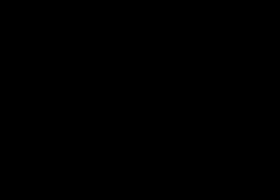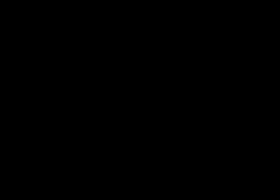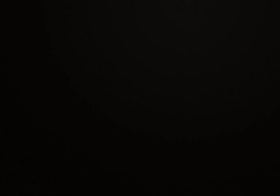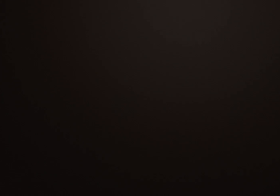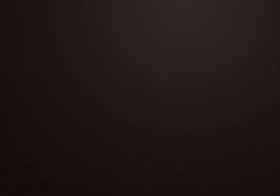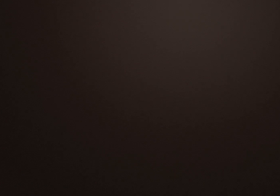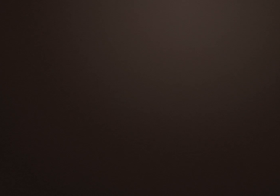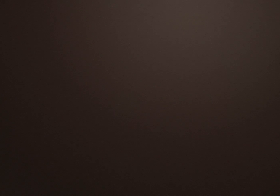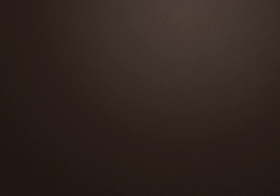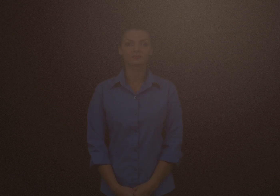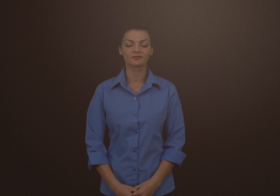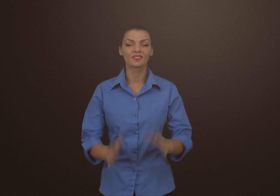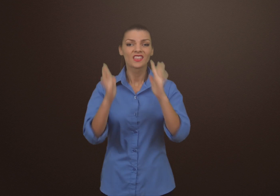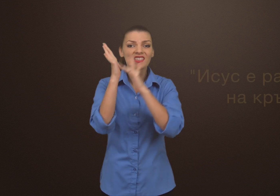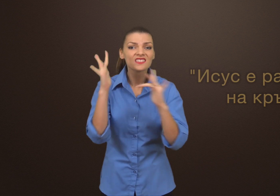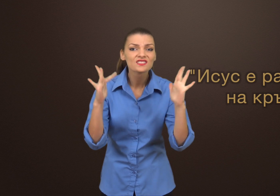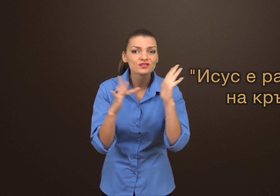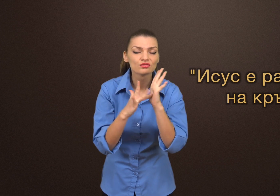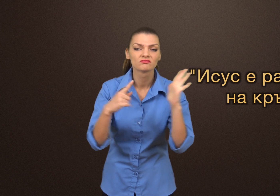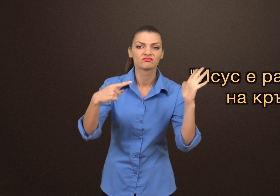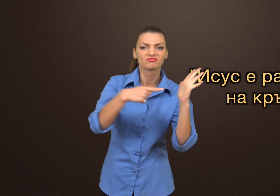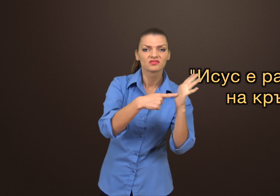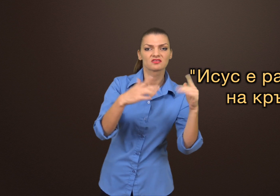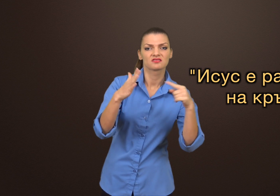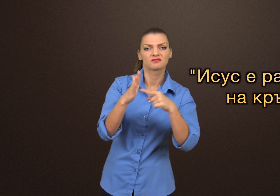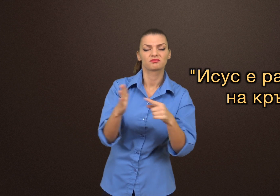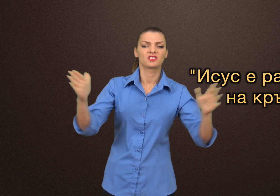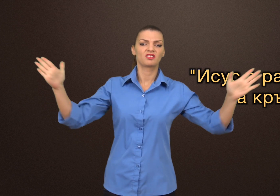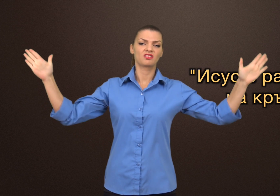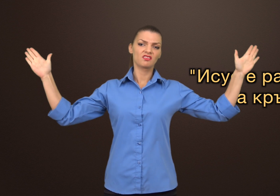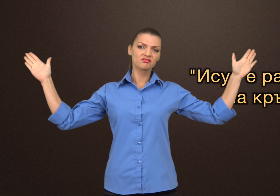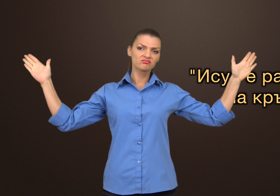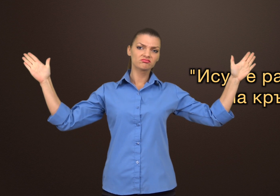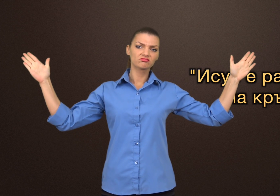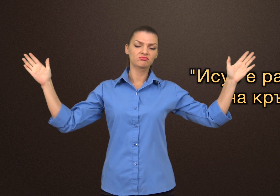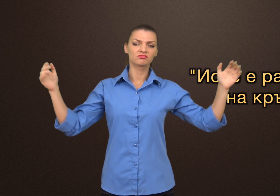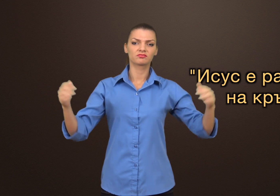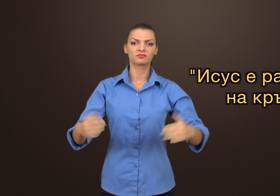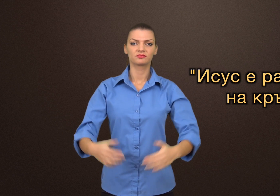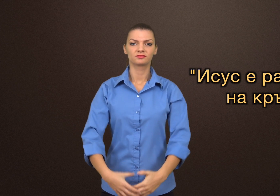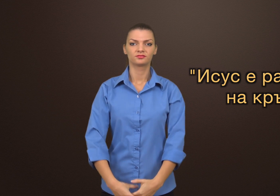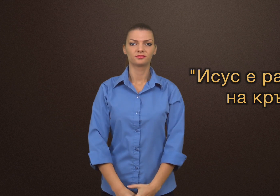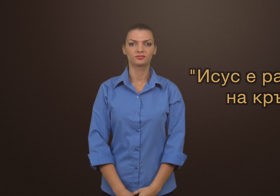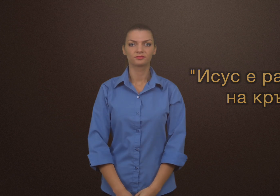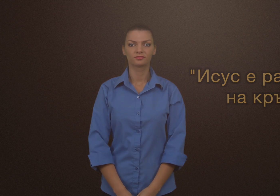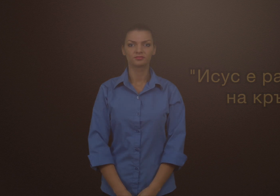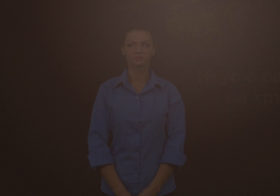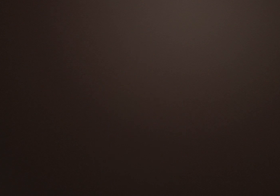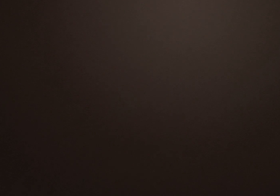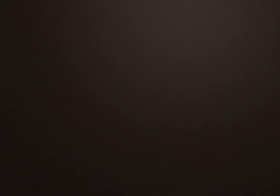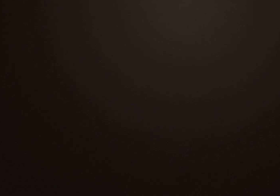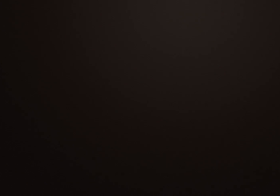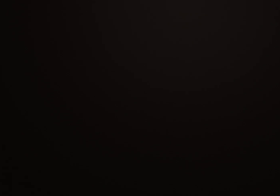Jesus is crucified